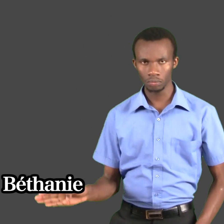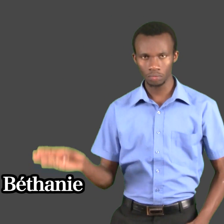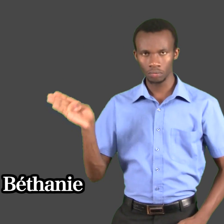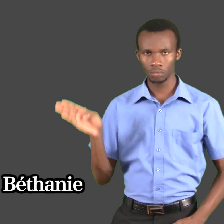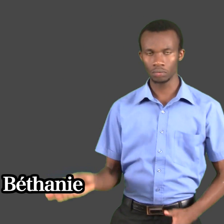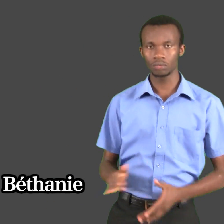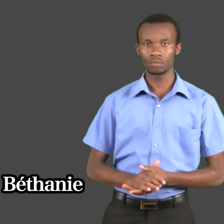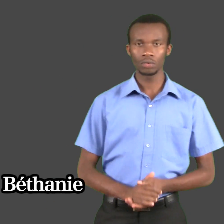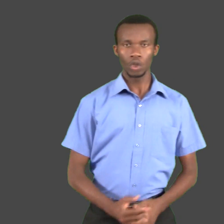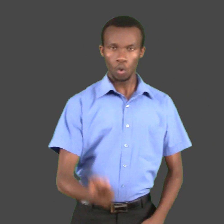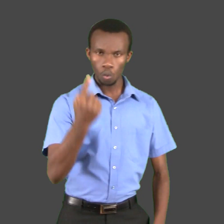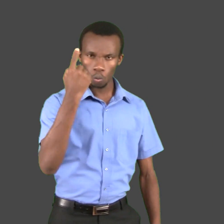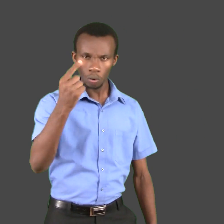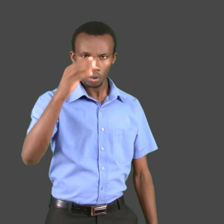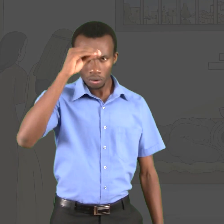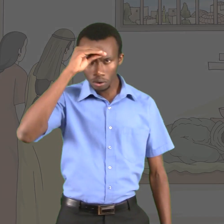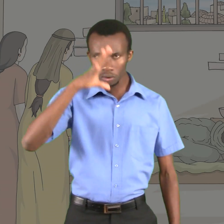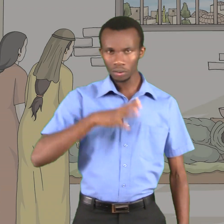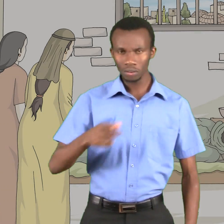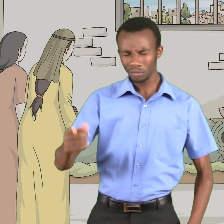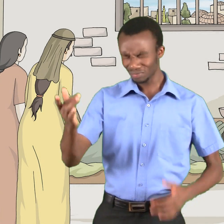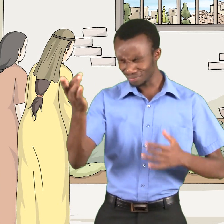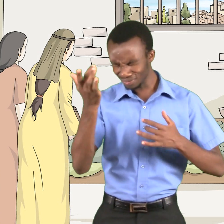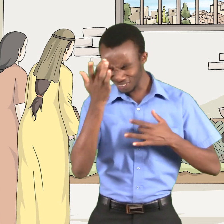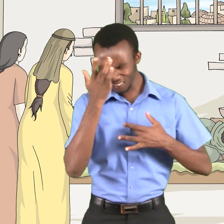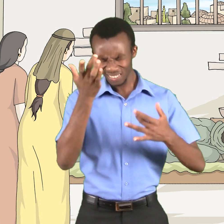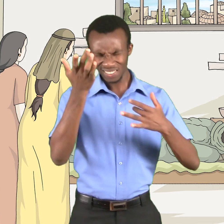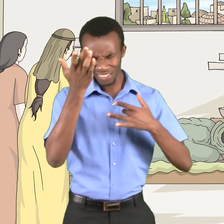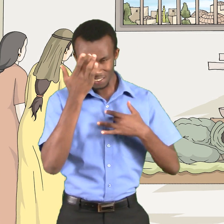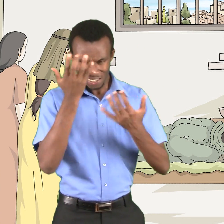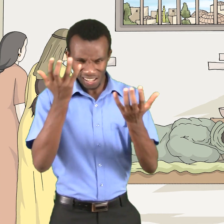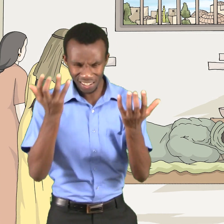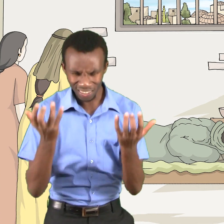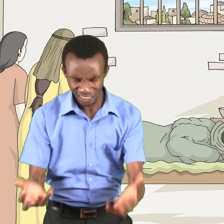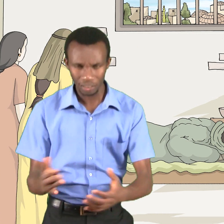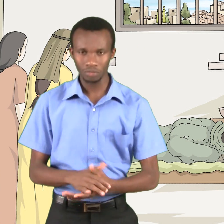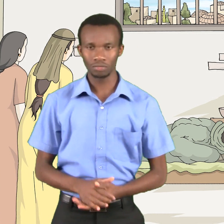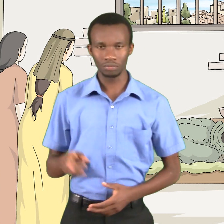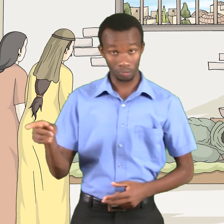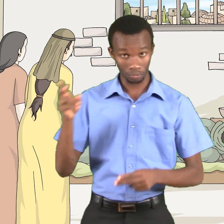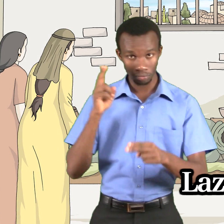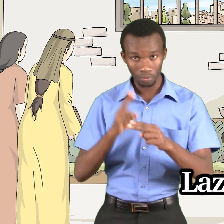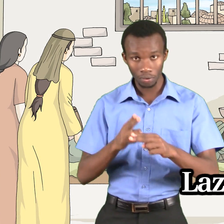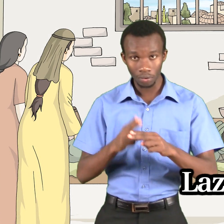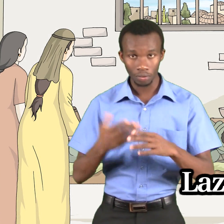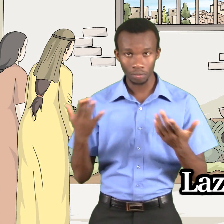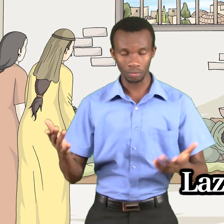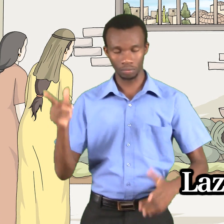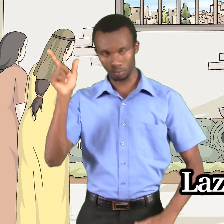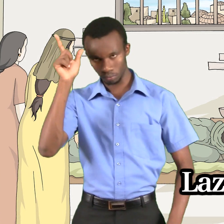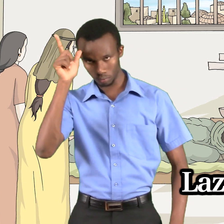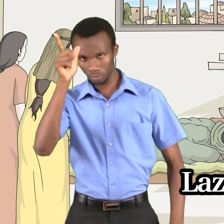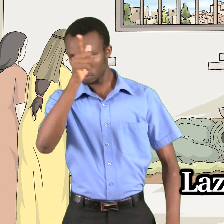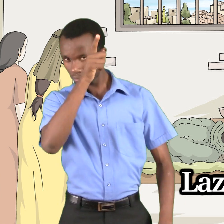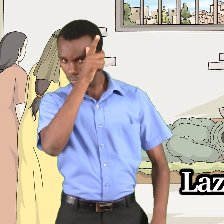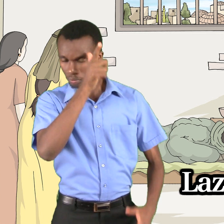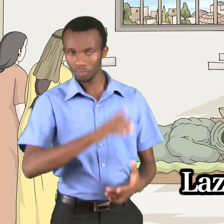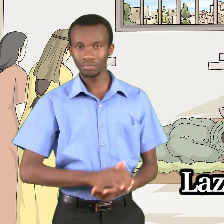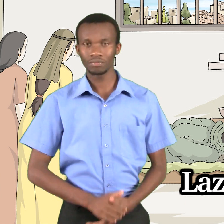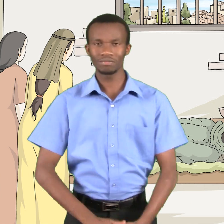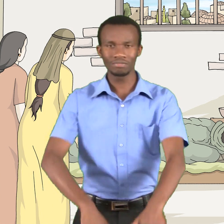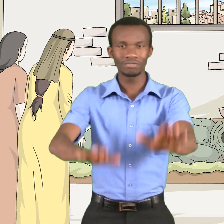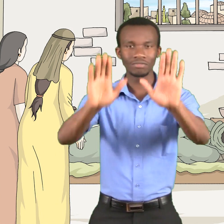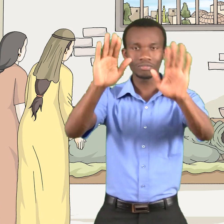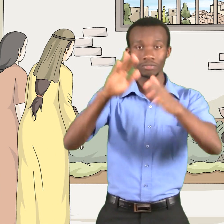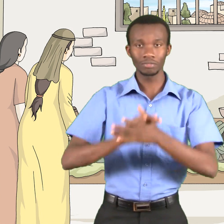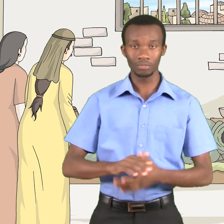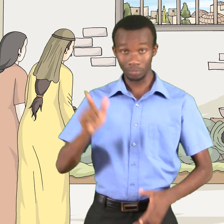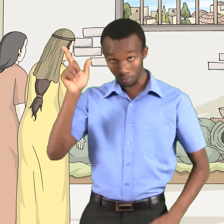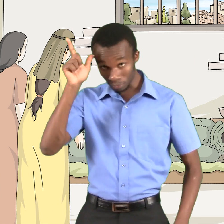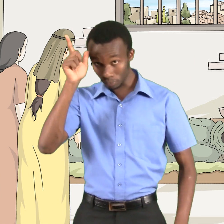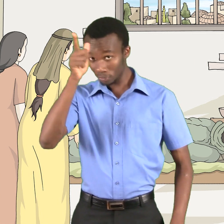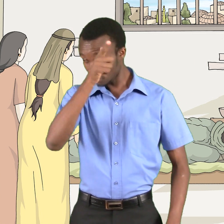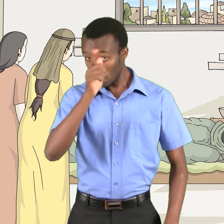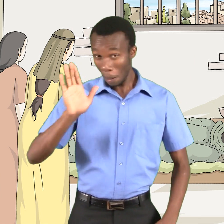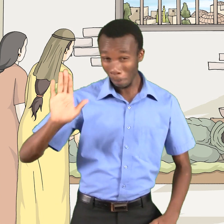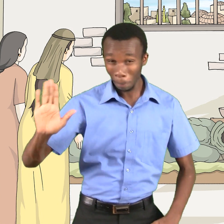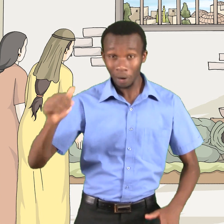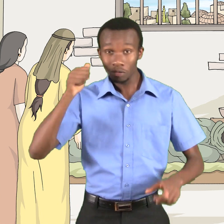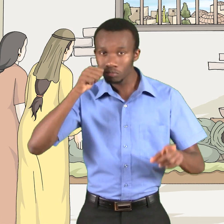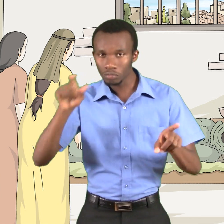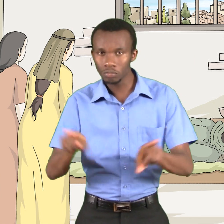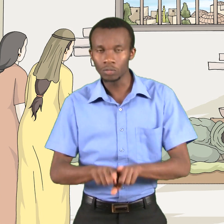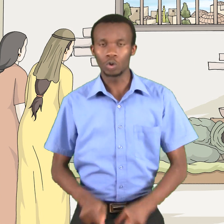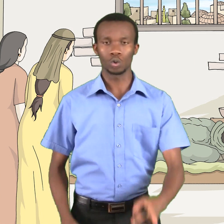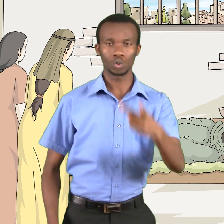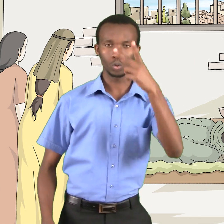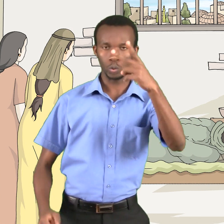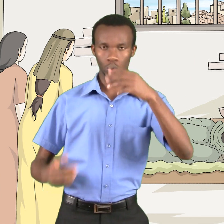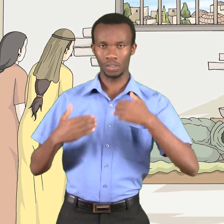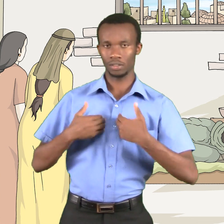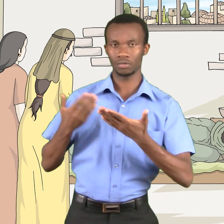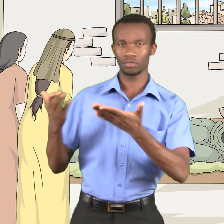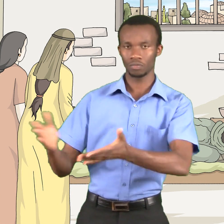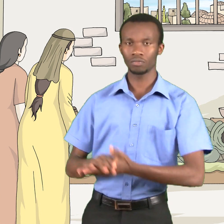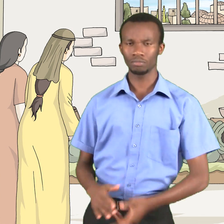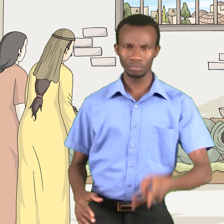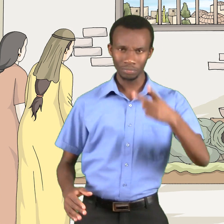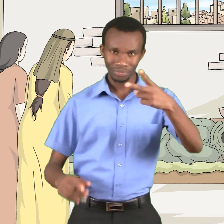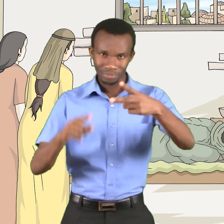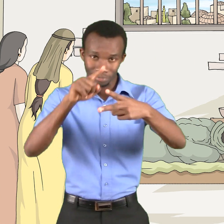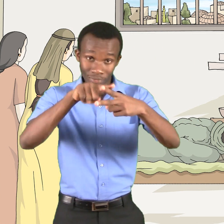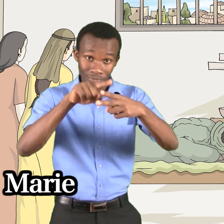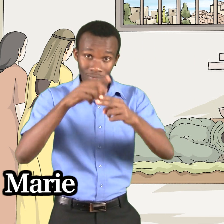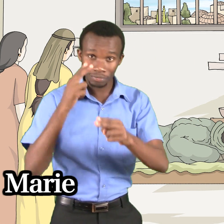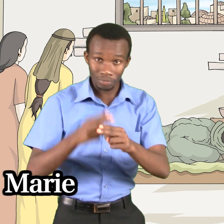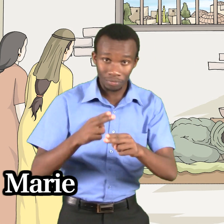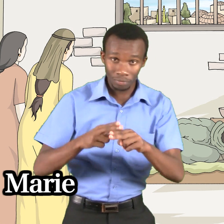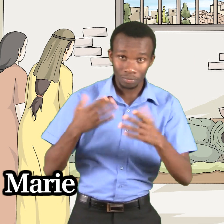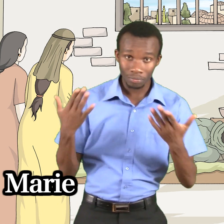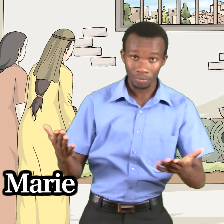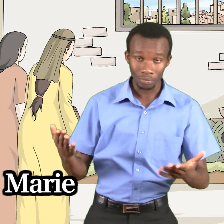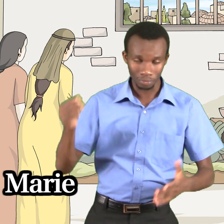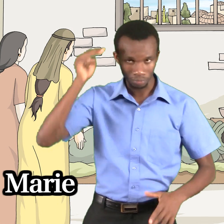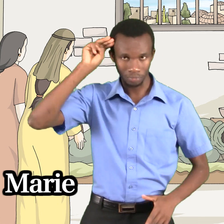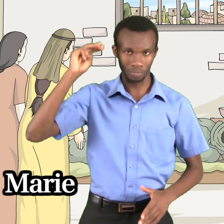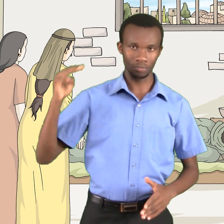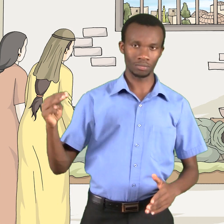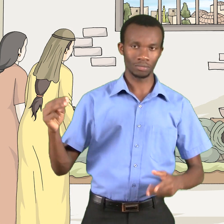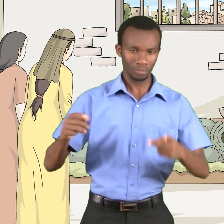At this time a man named Lazarus was sick.